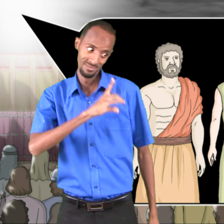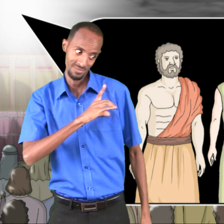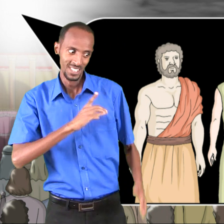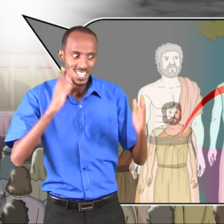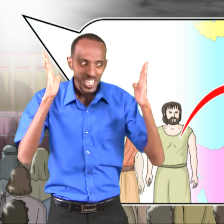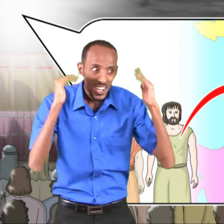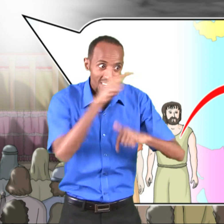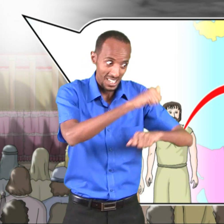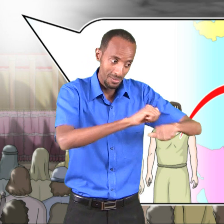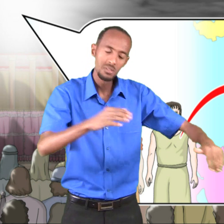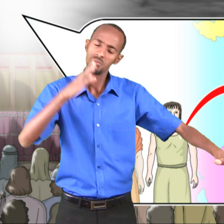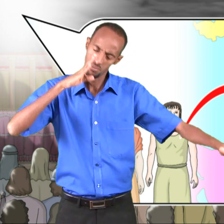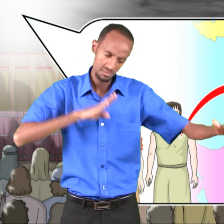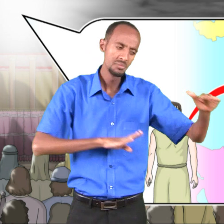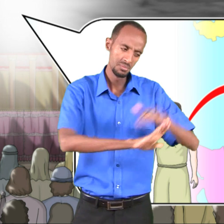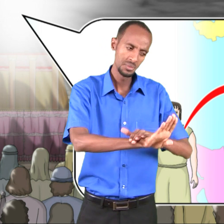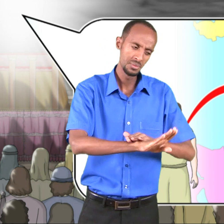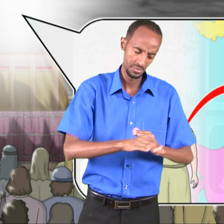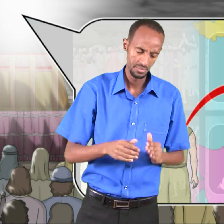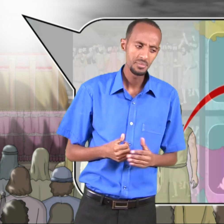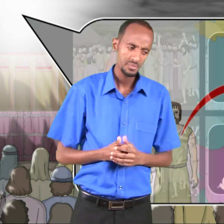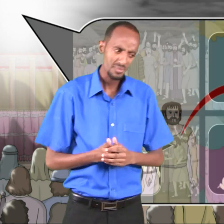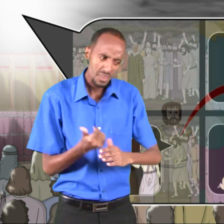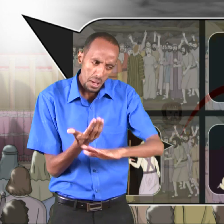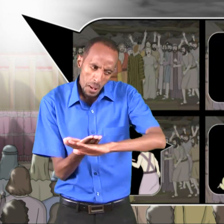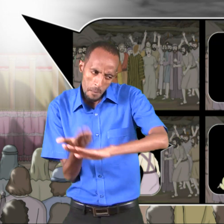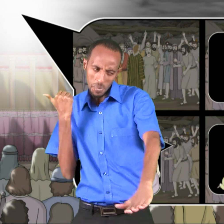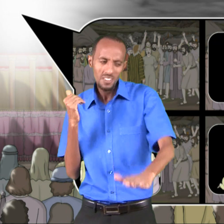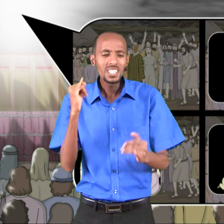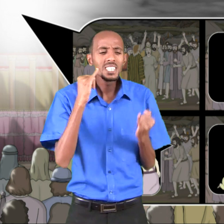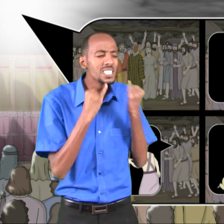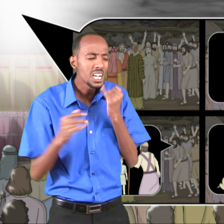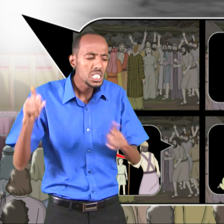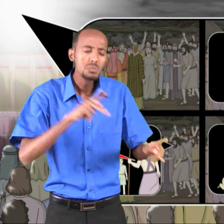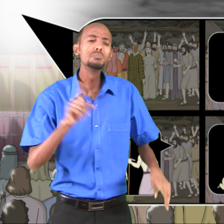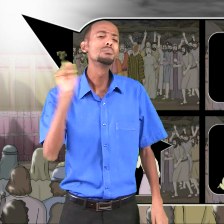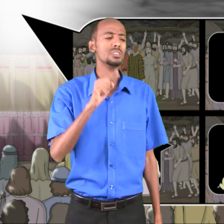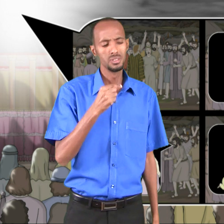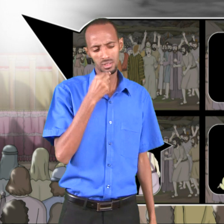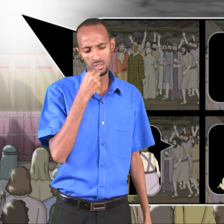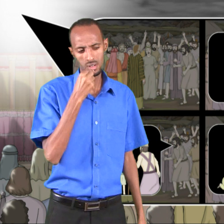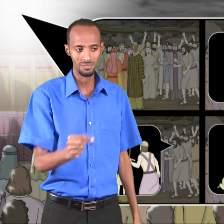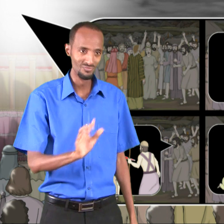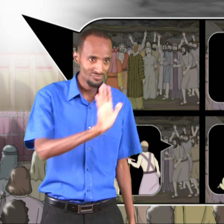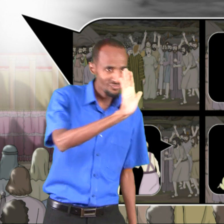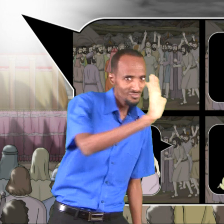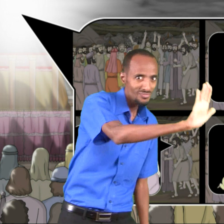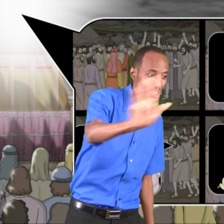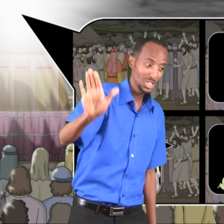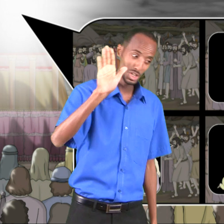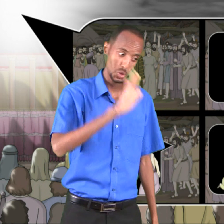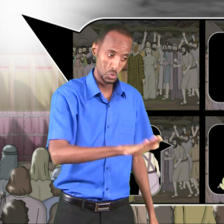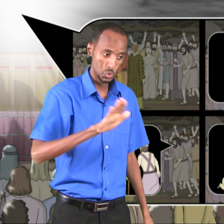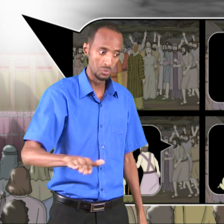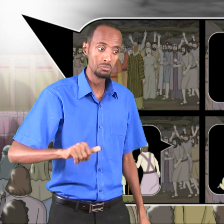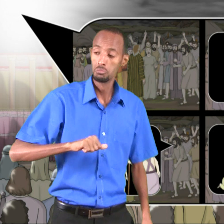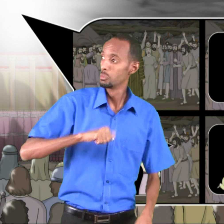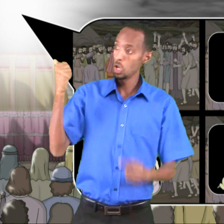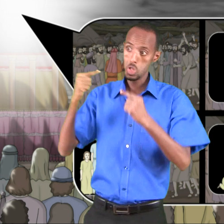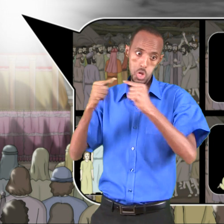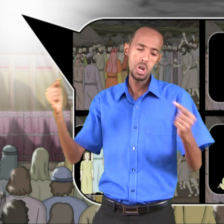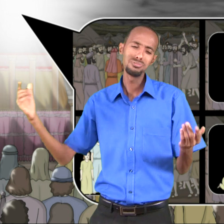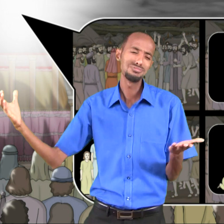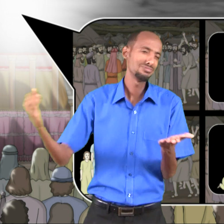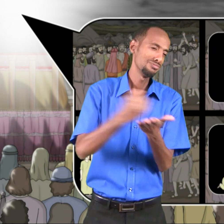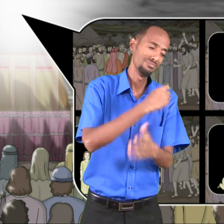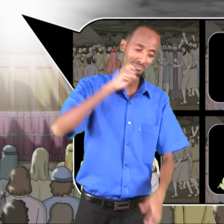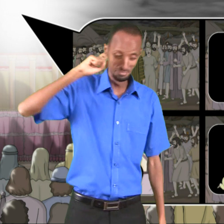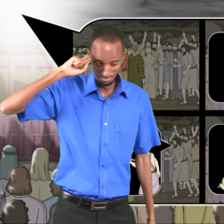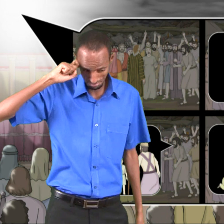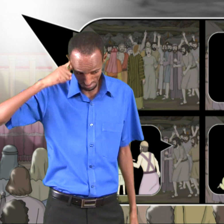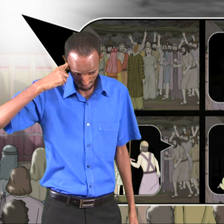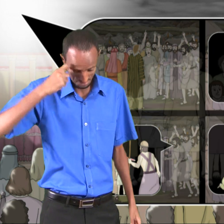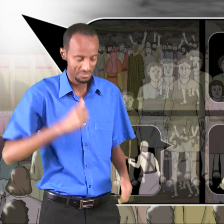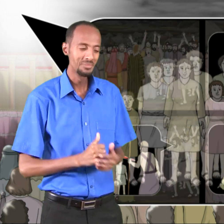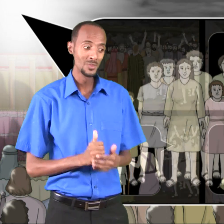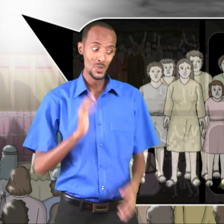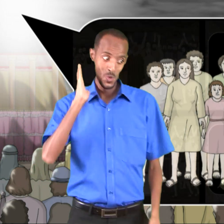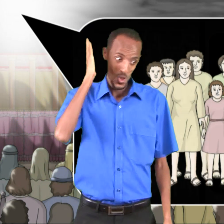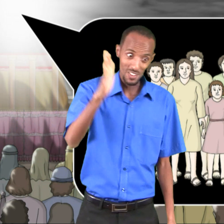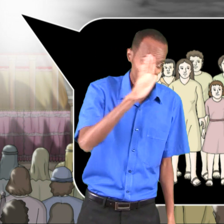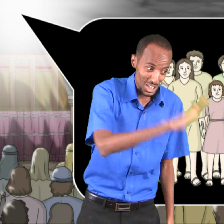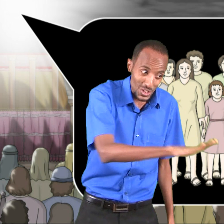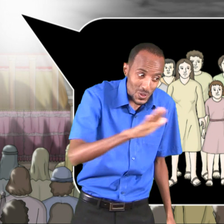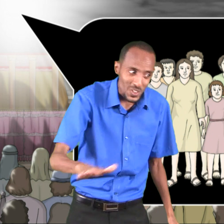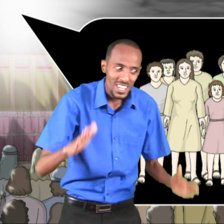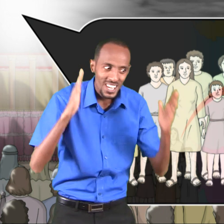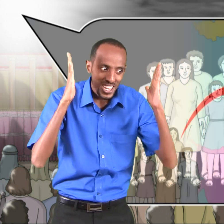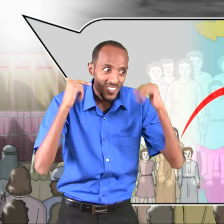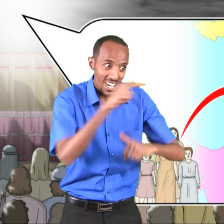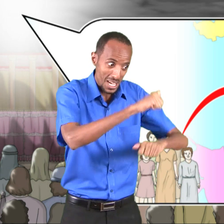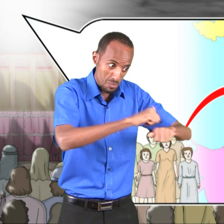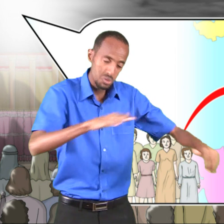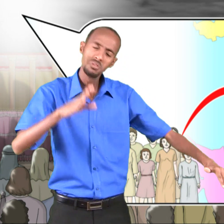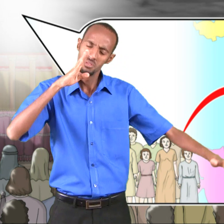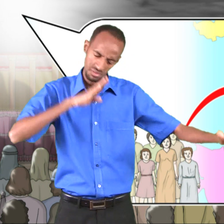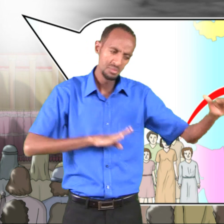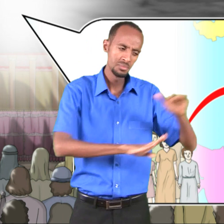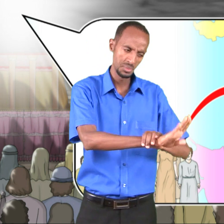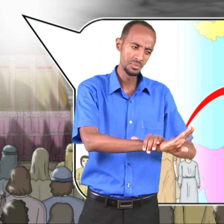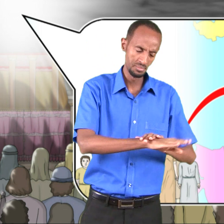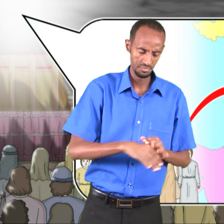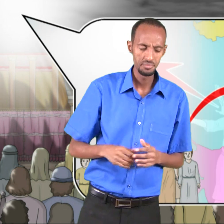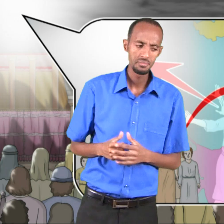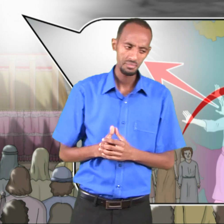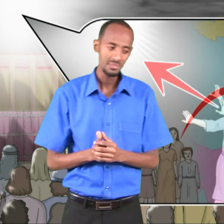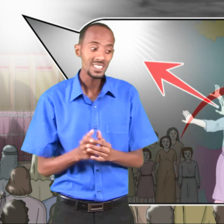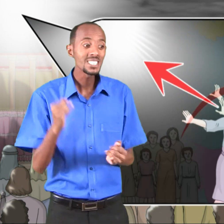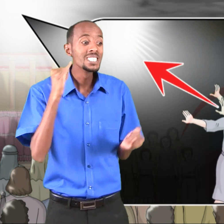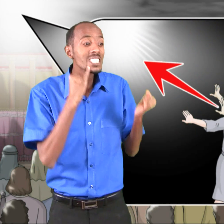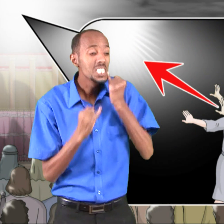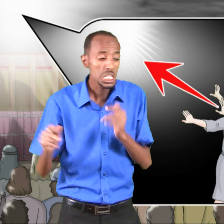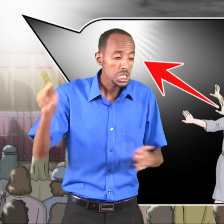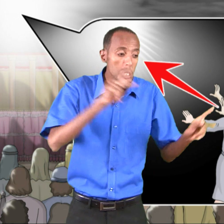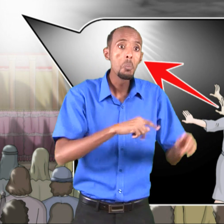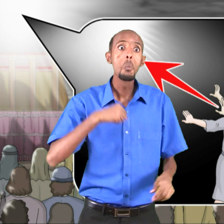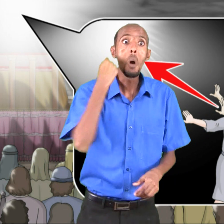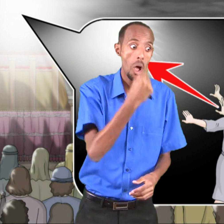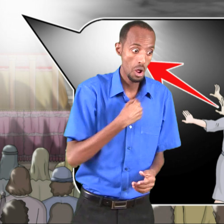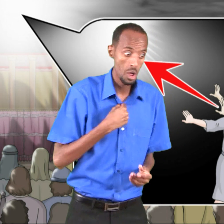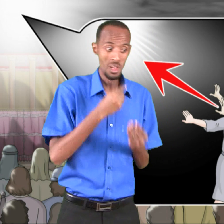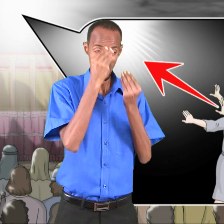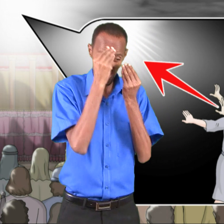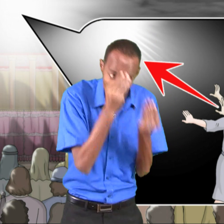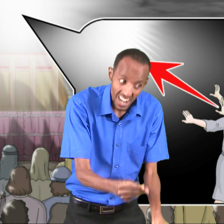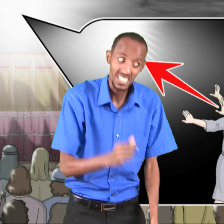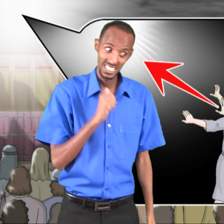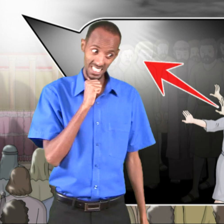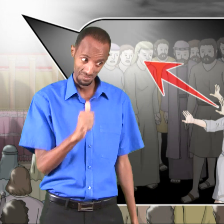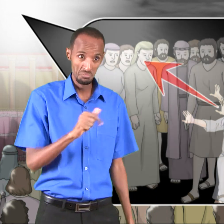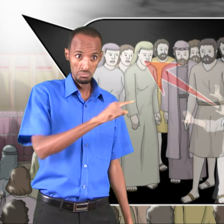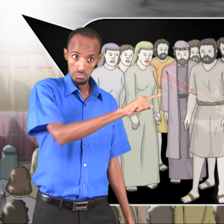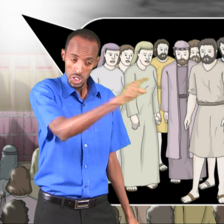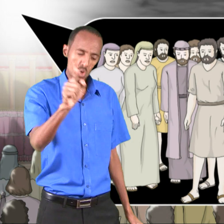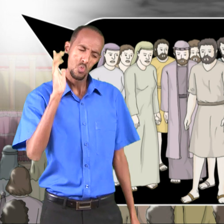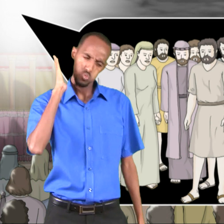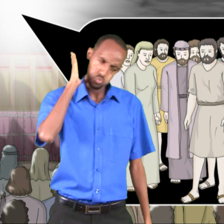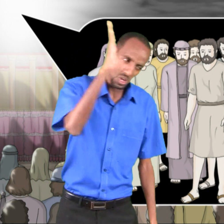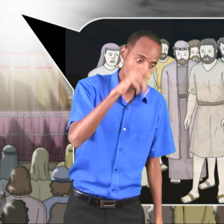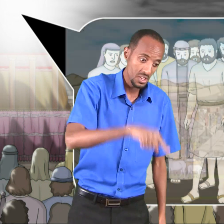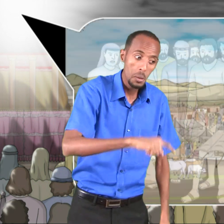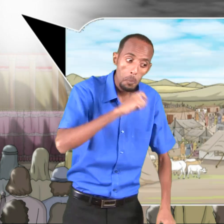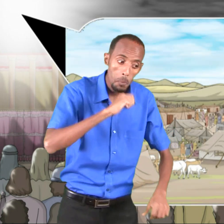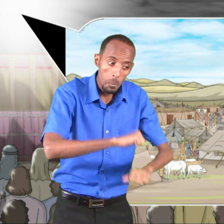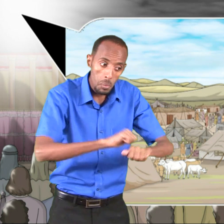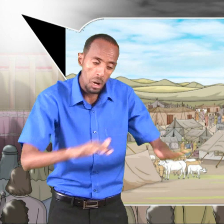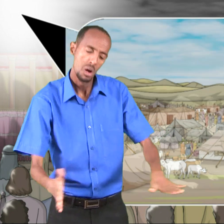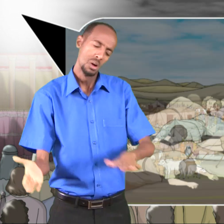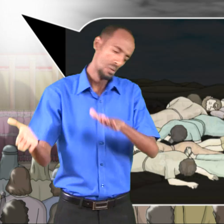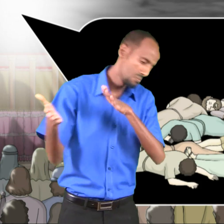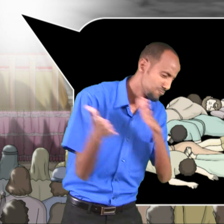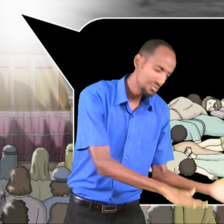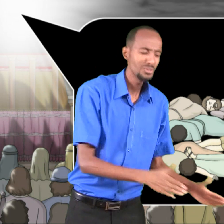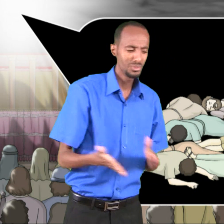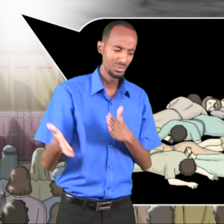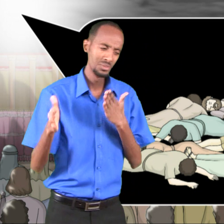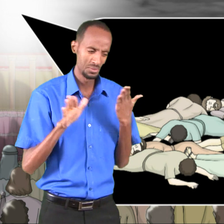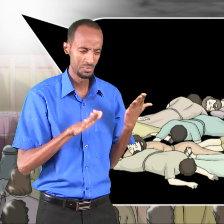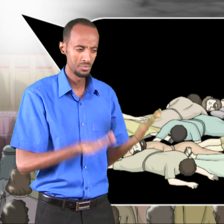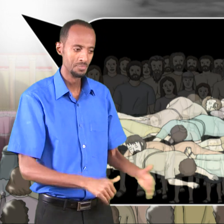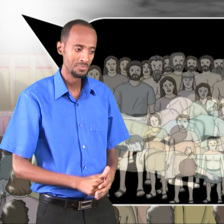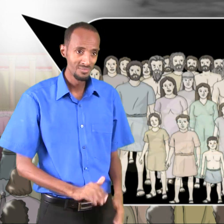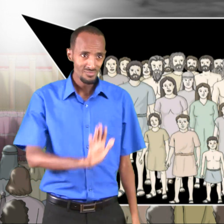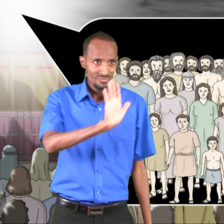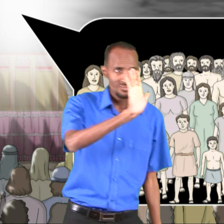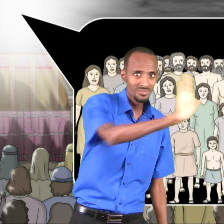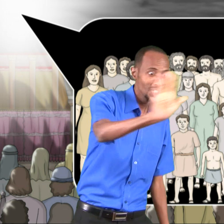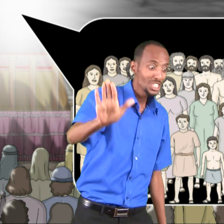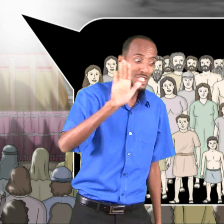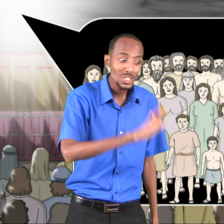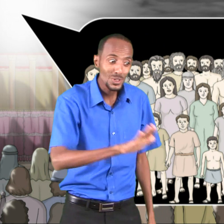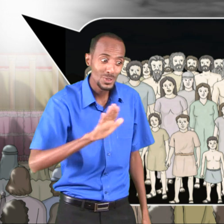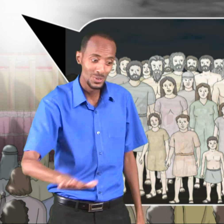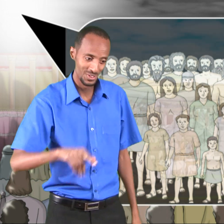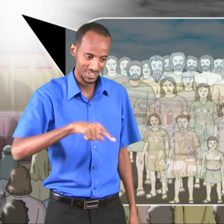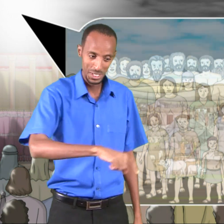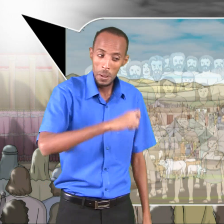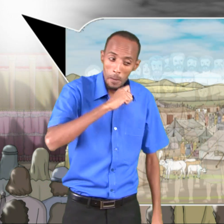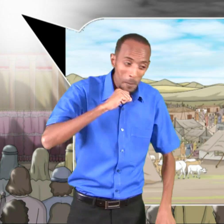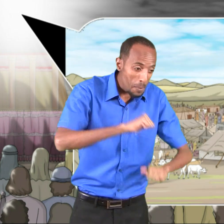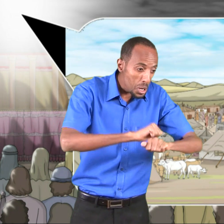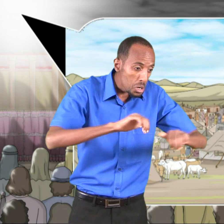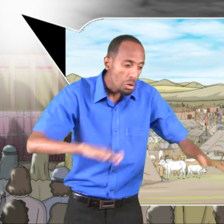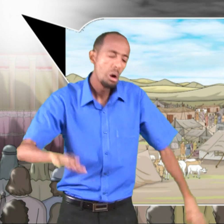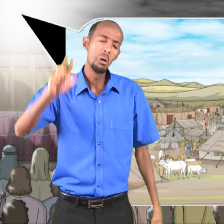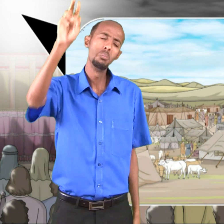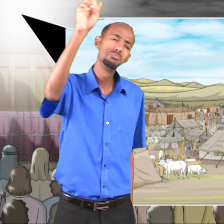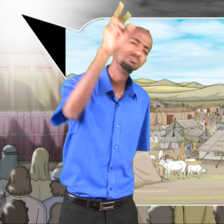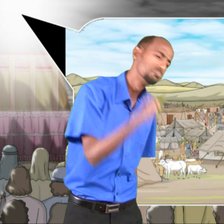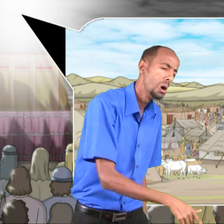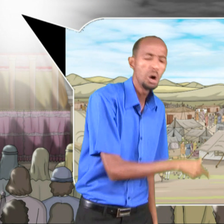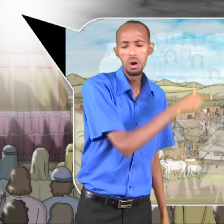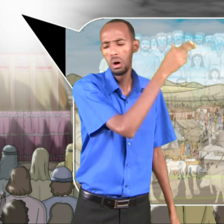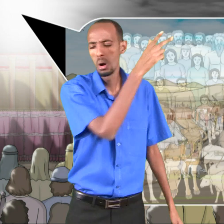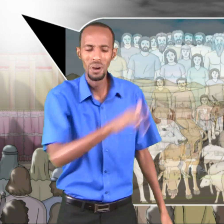But I will bring your children, whom you said would become plunder, into the land you have rejected—and they will enjoy it. As for you, however, your bodies will fall in this wilderness.